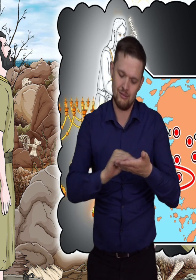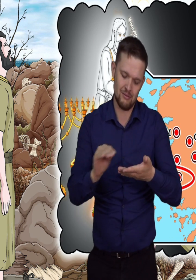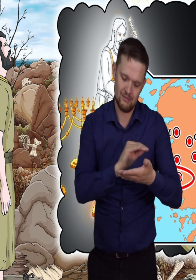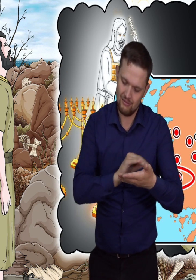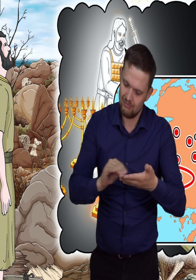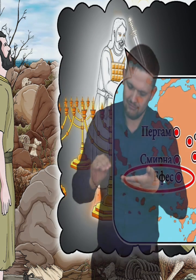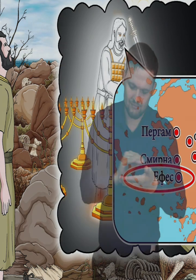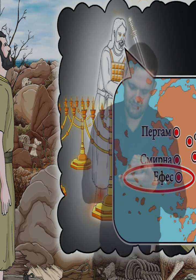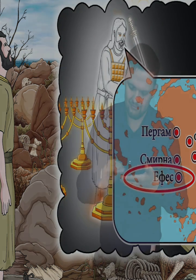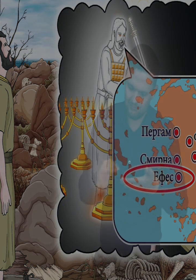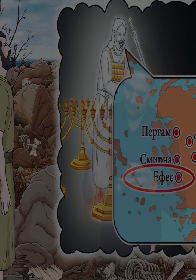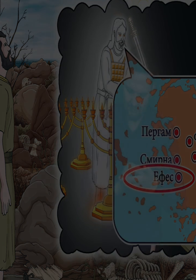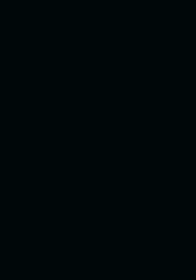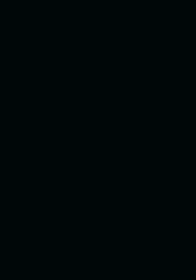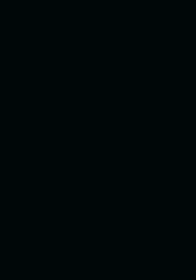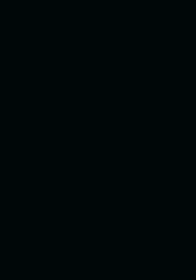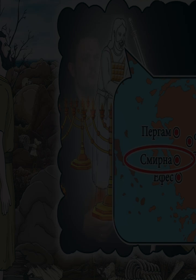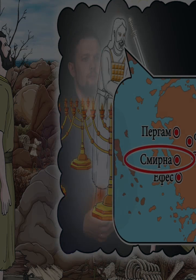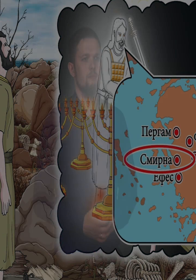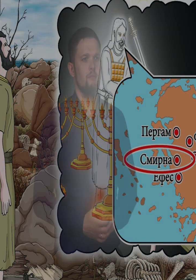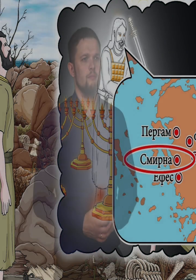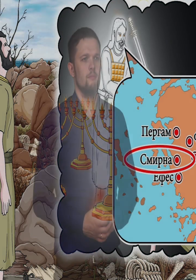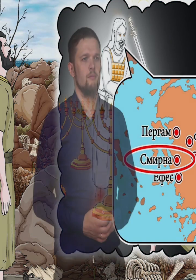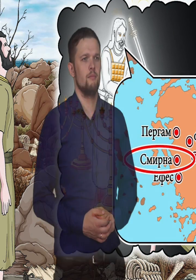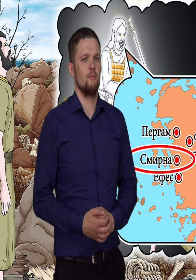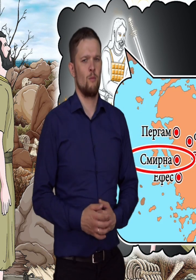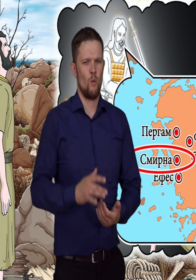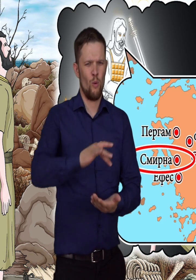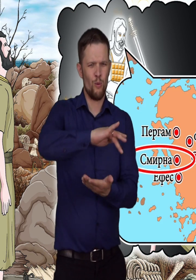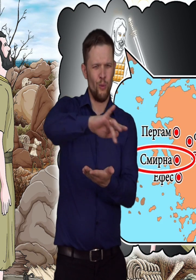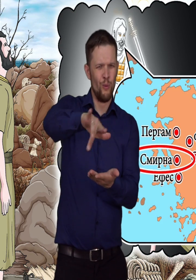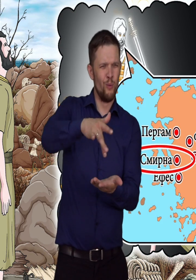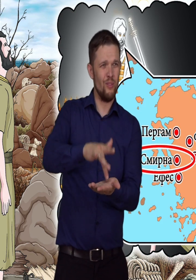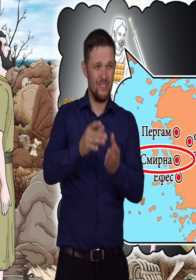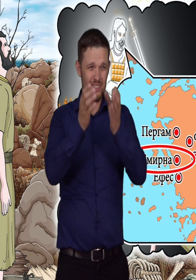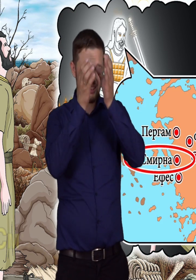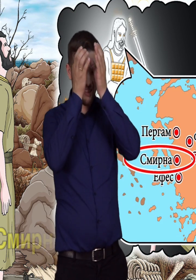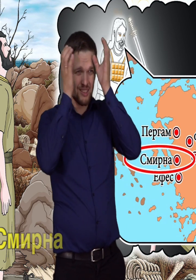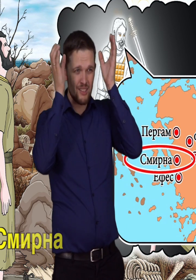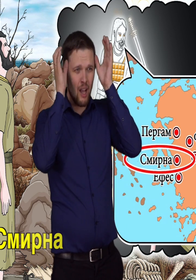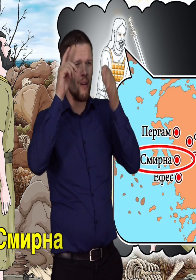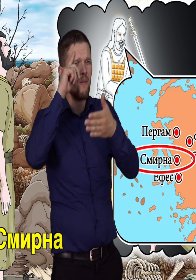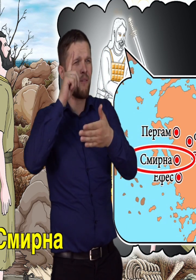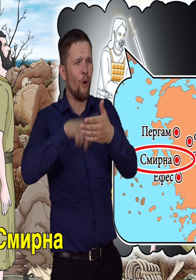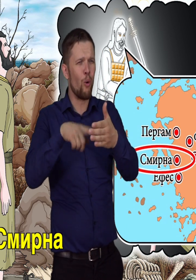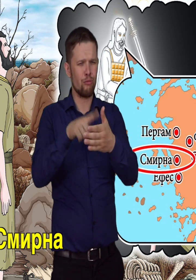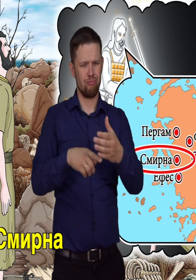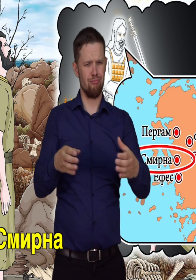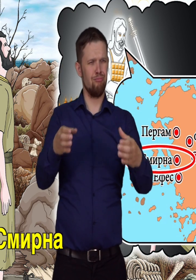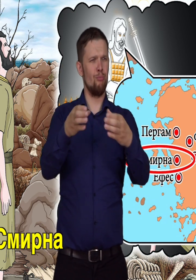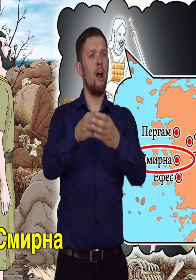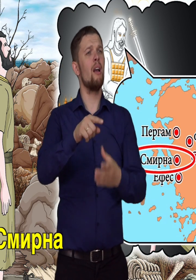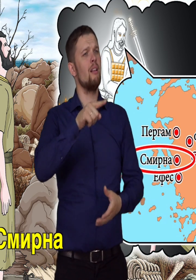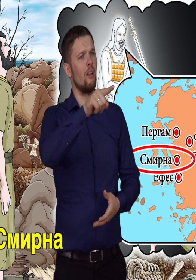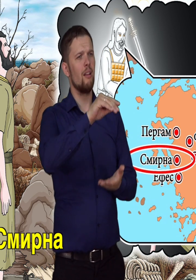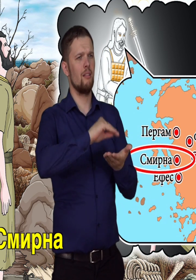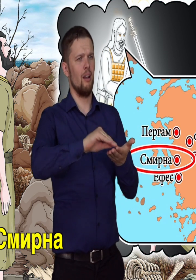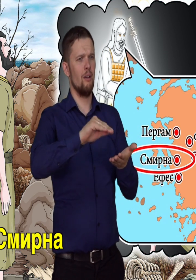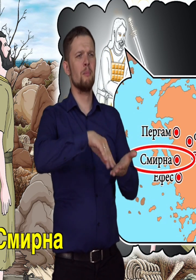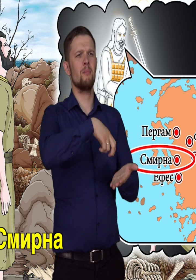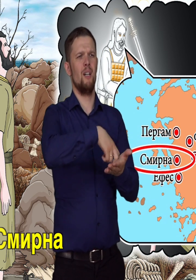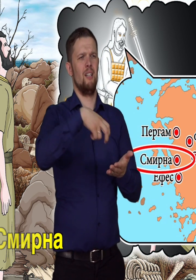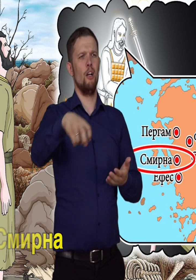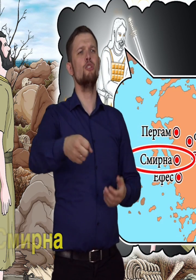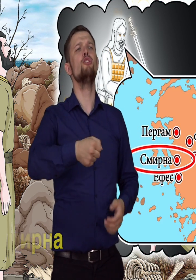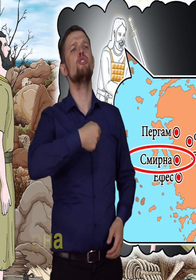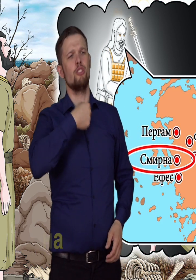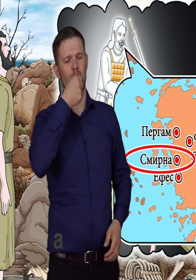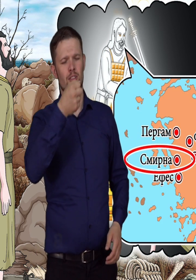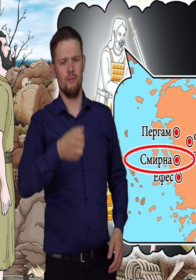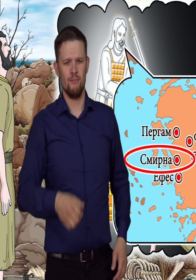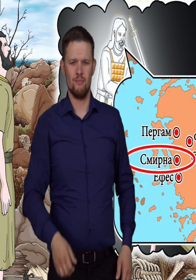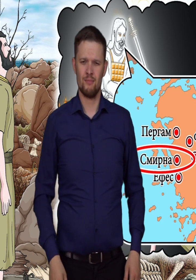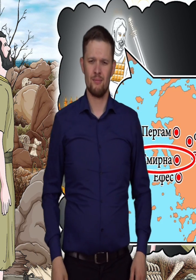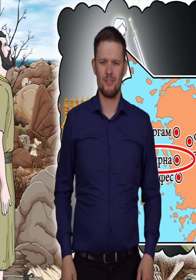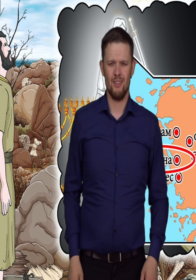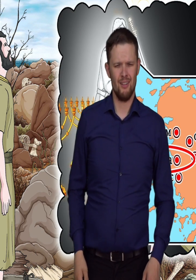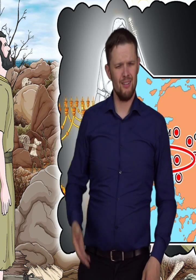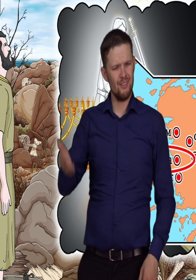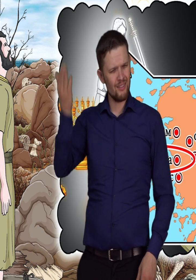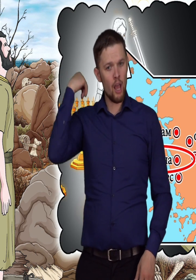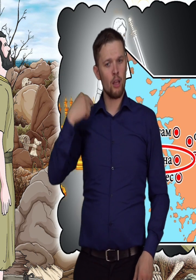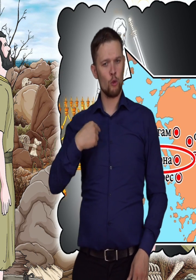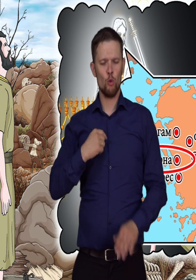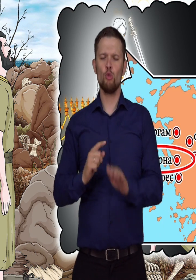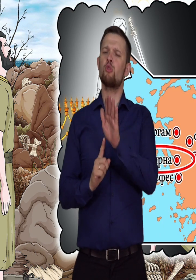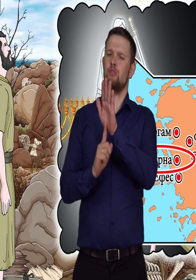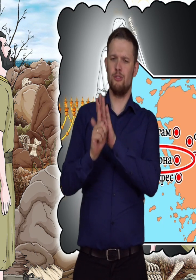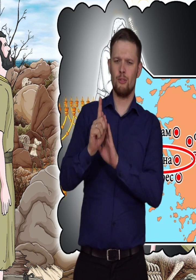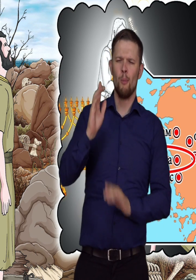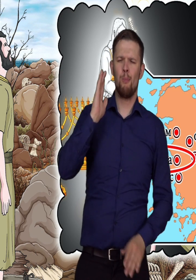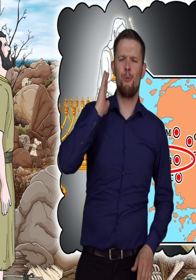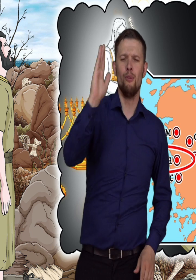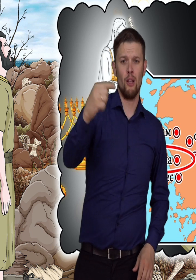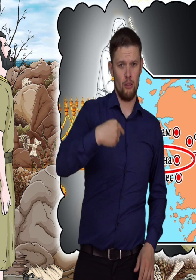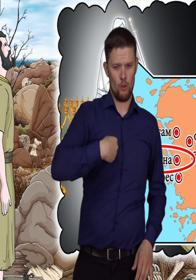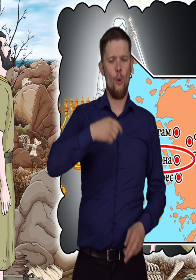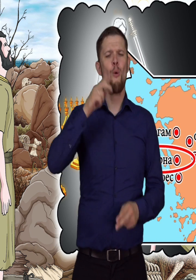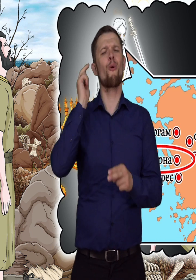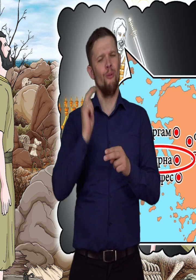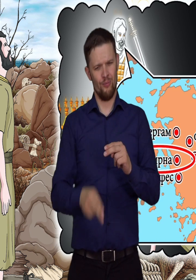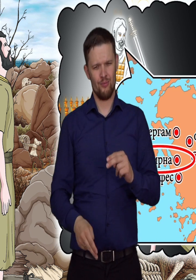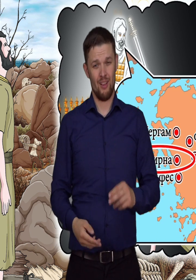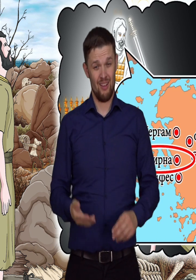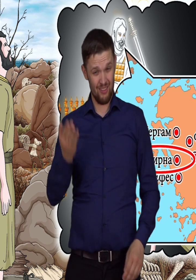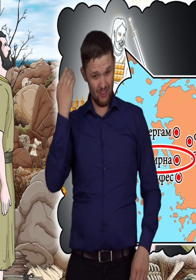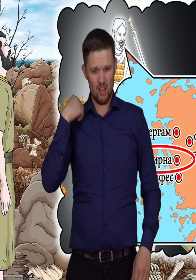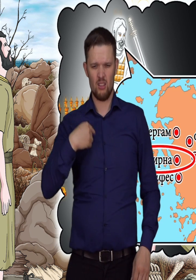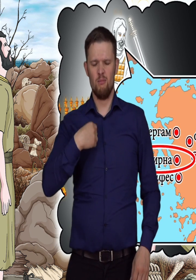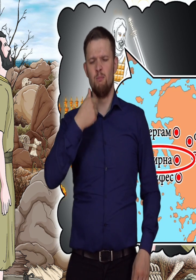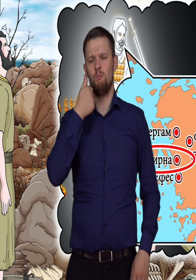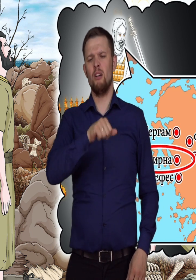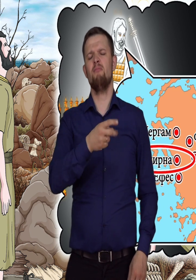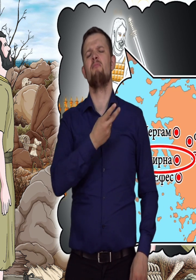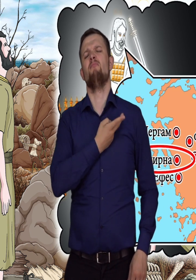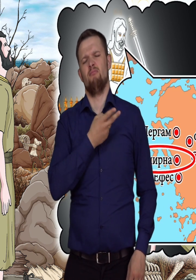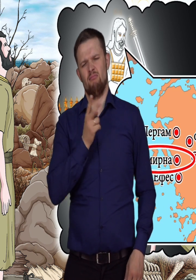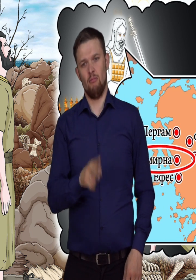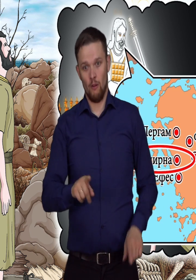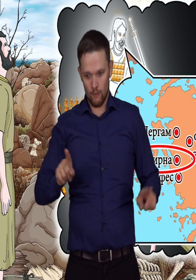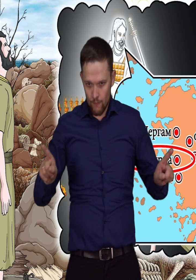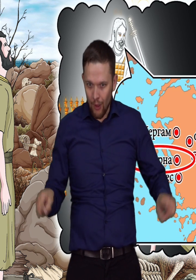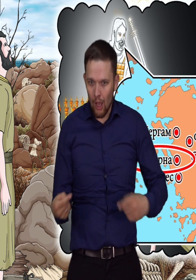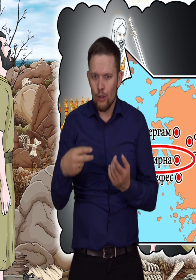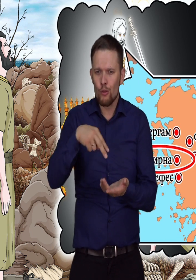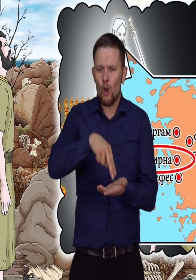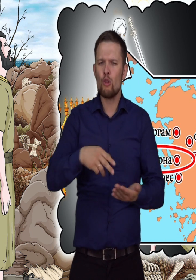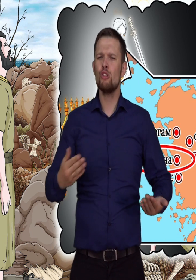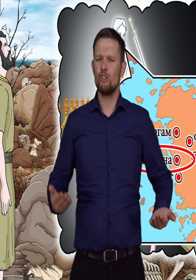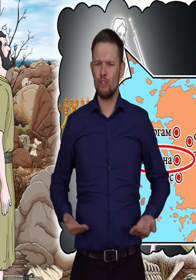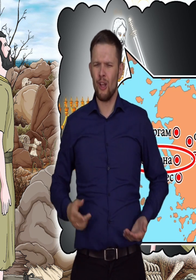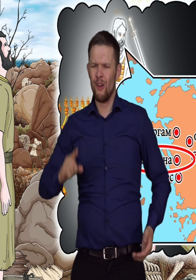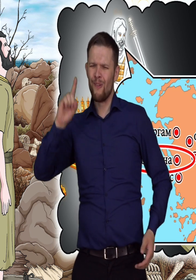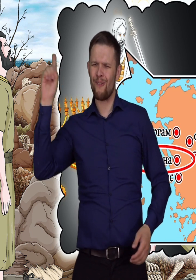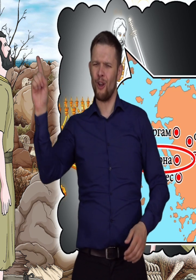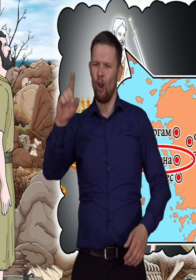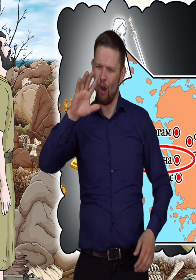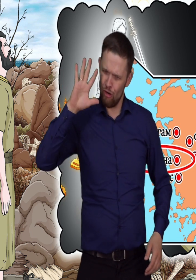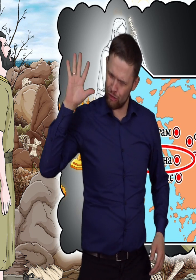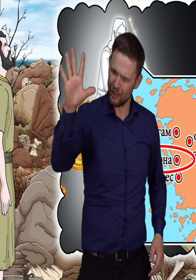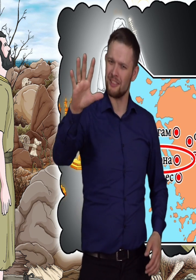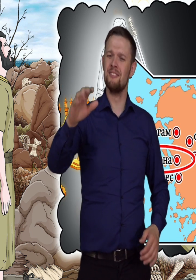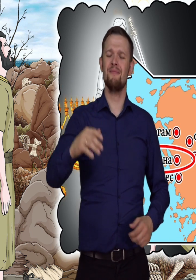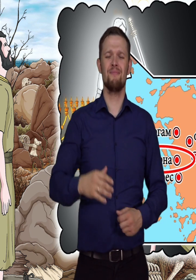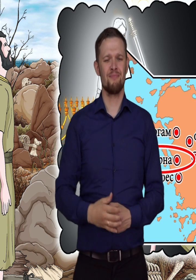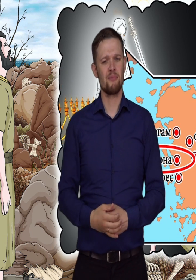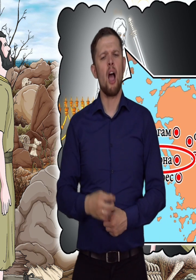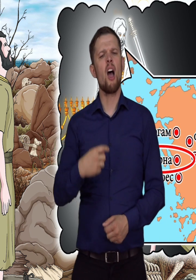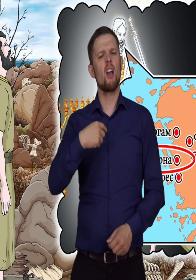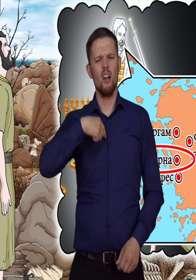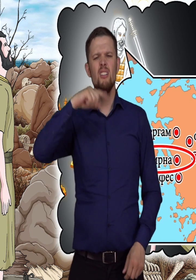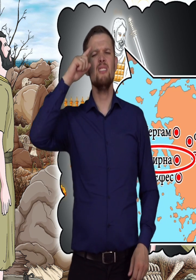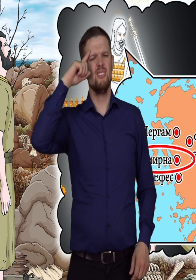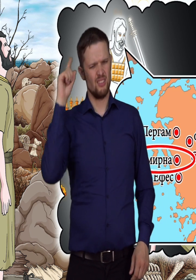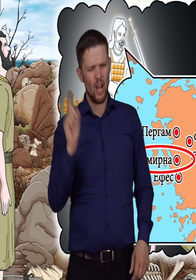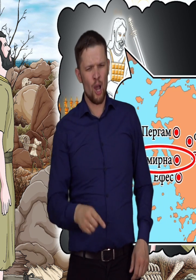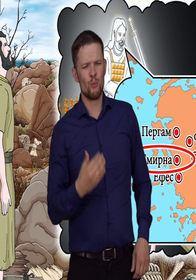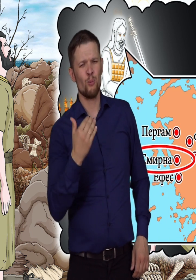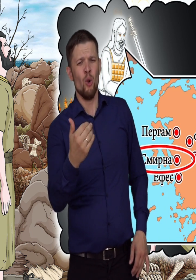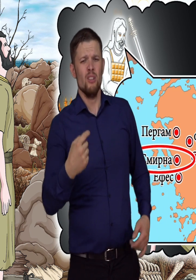To the angel of the church in Smyrna write: These are the words of the First and the Last, who died and returned to life.